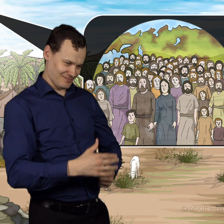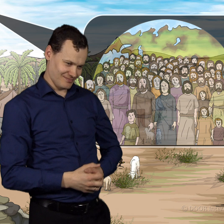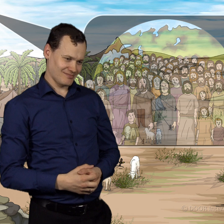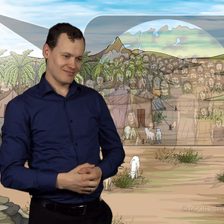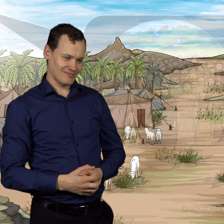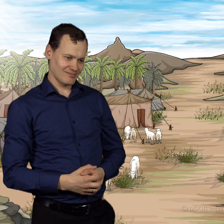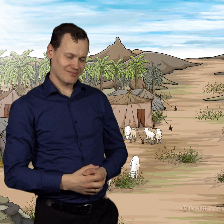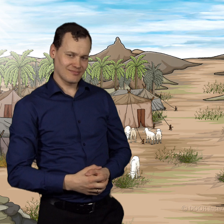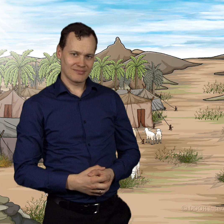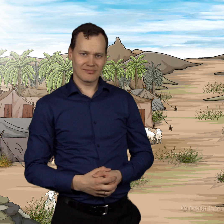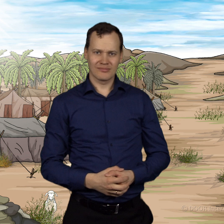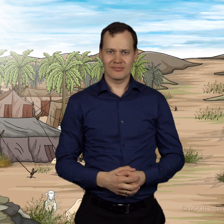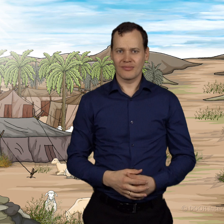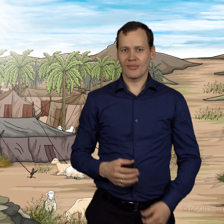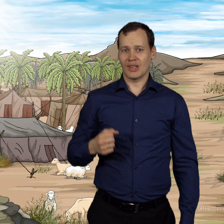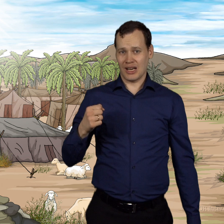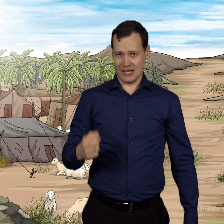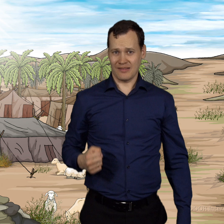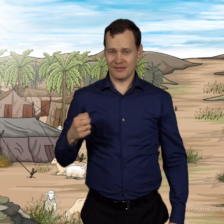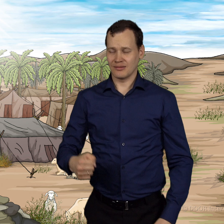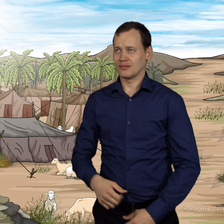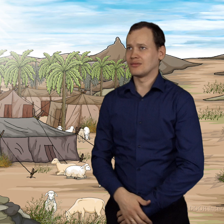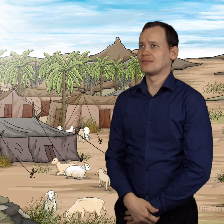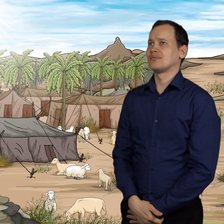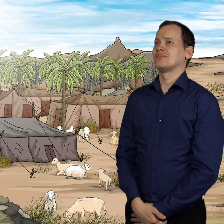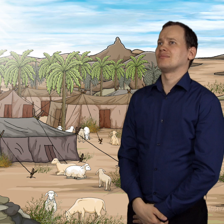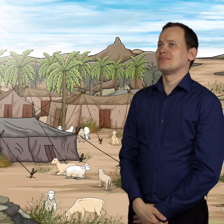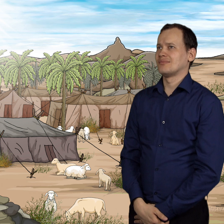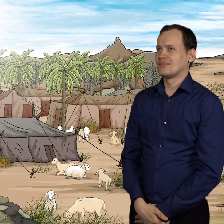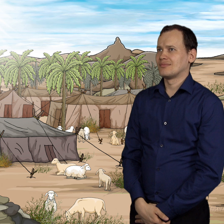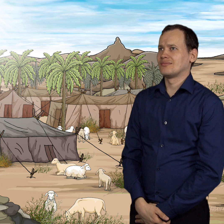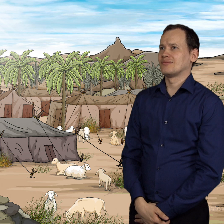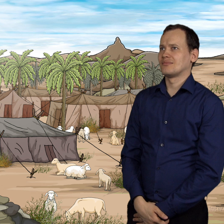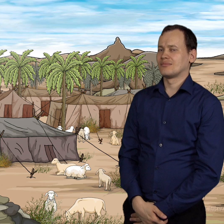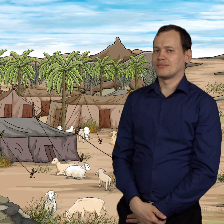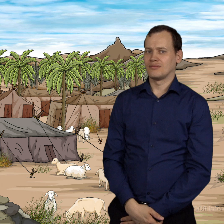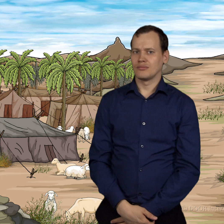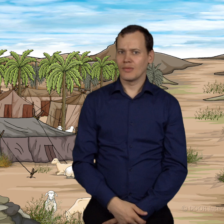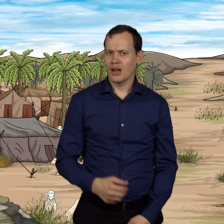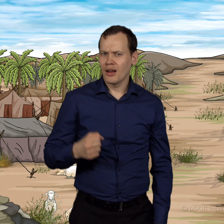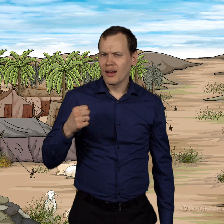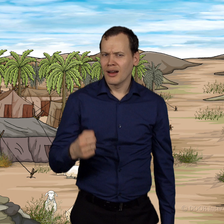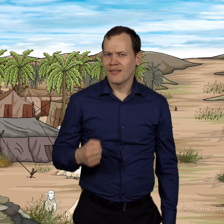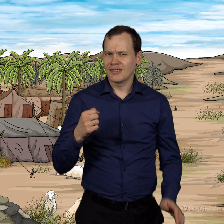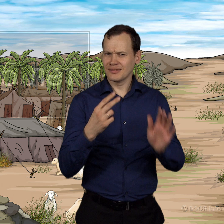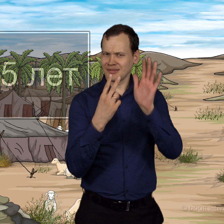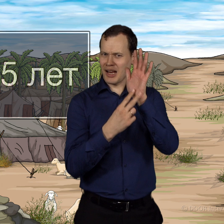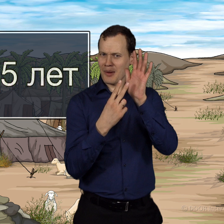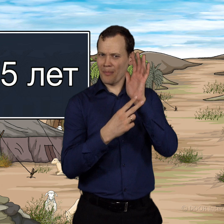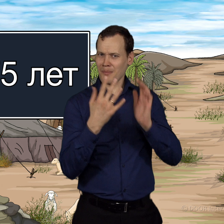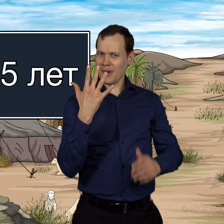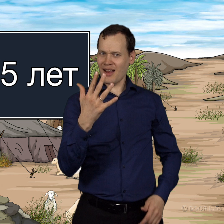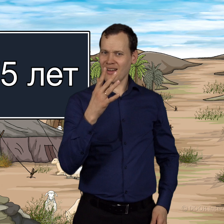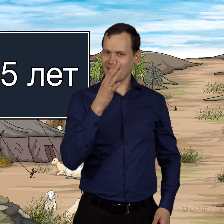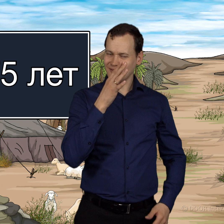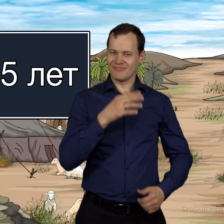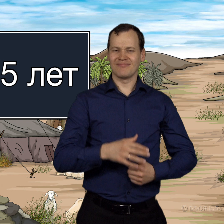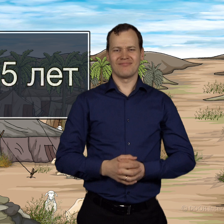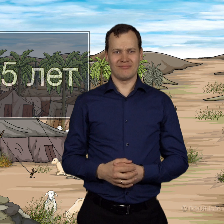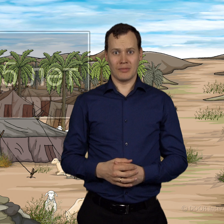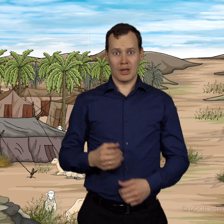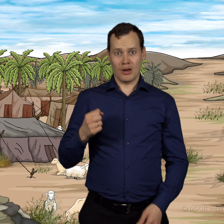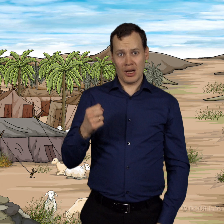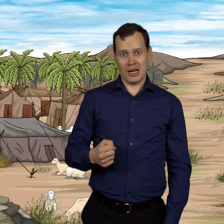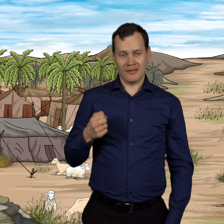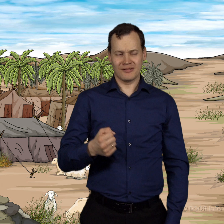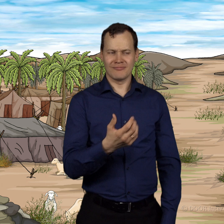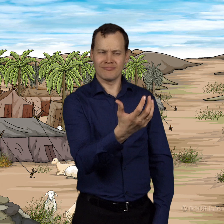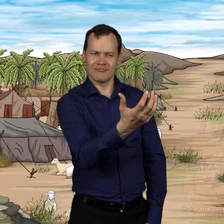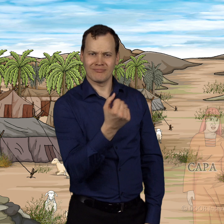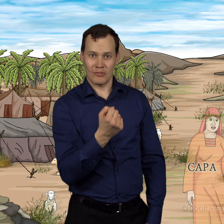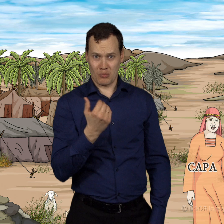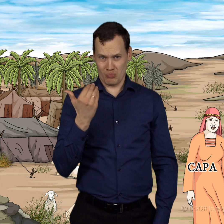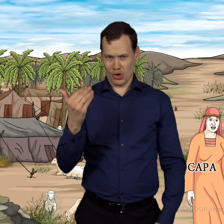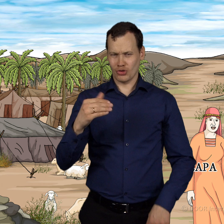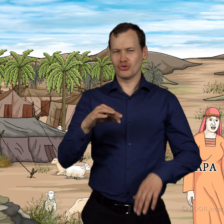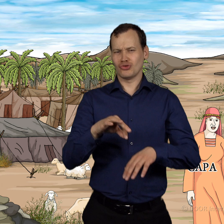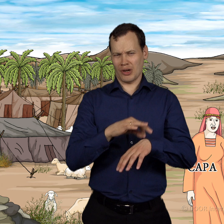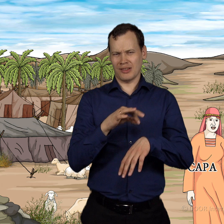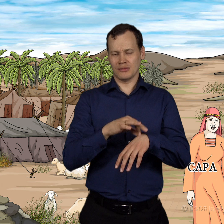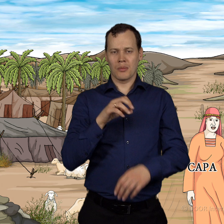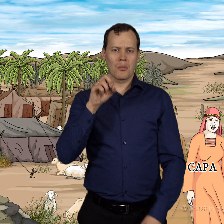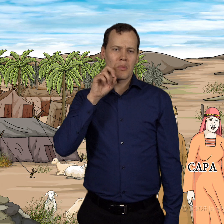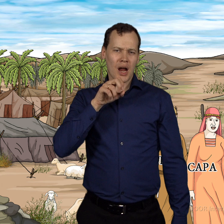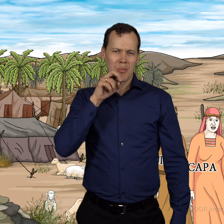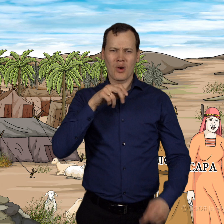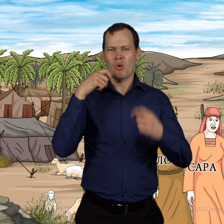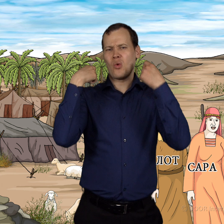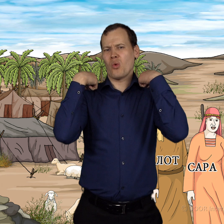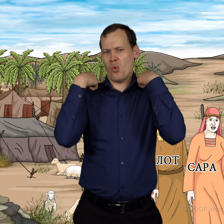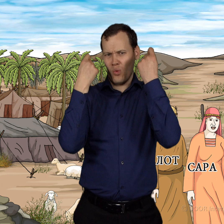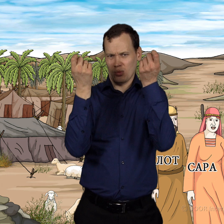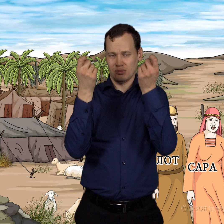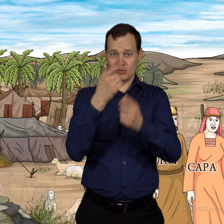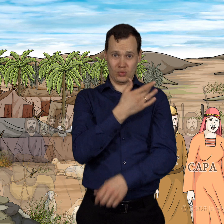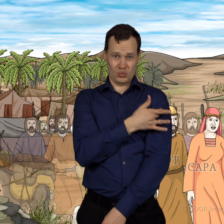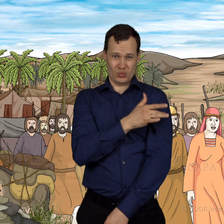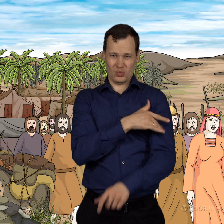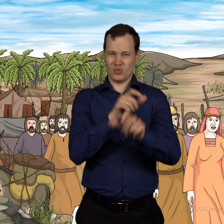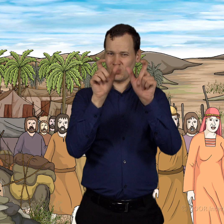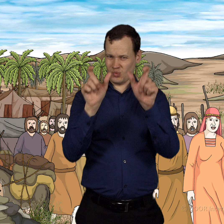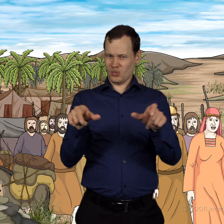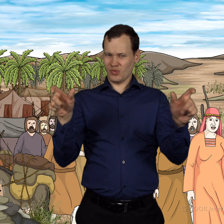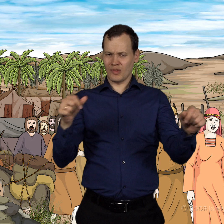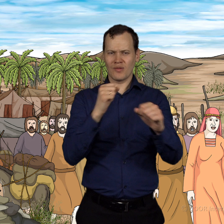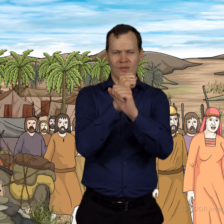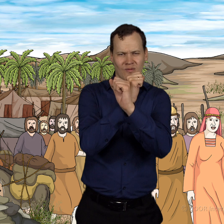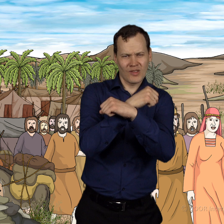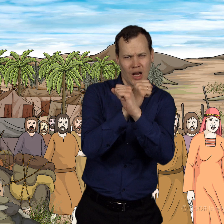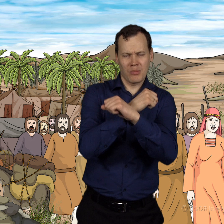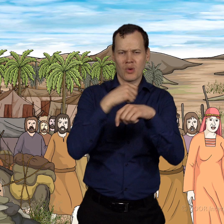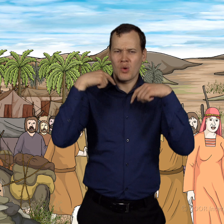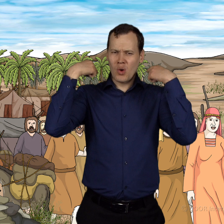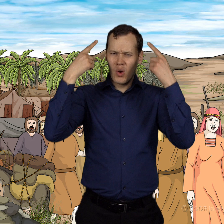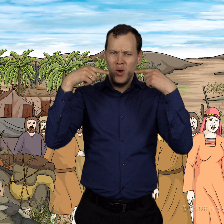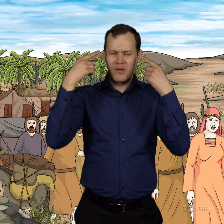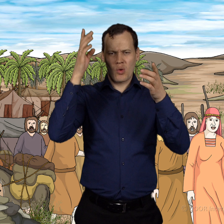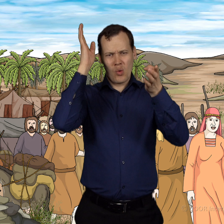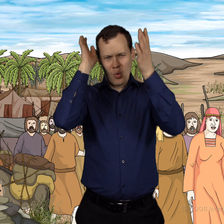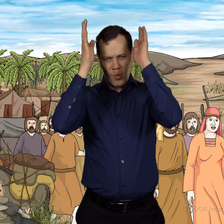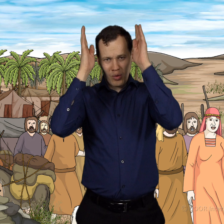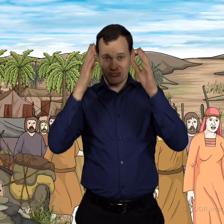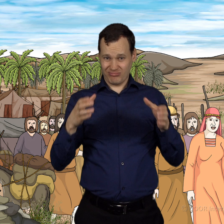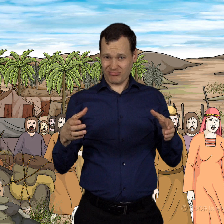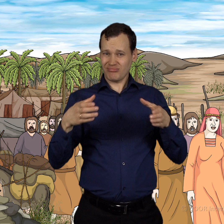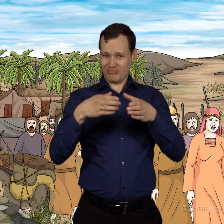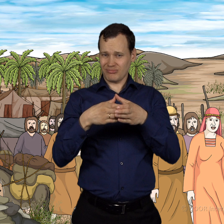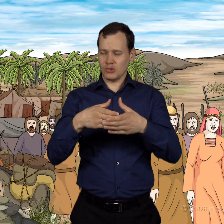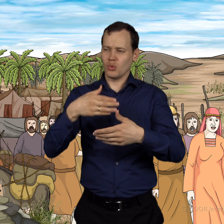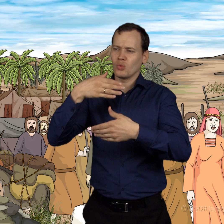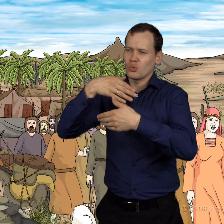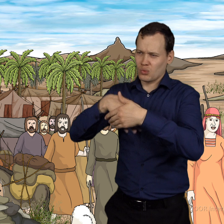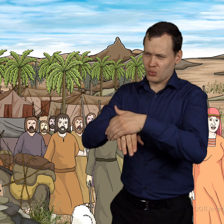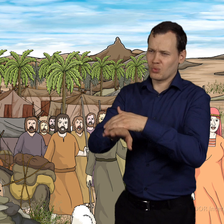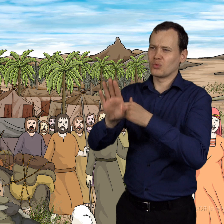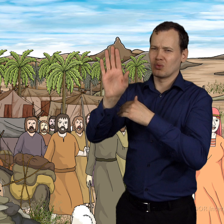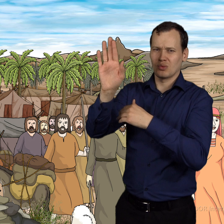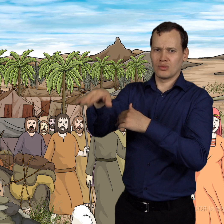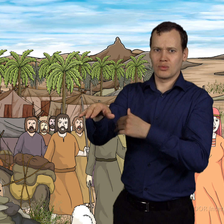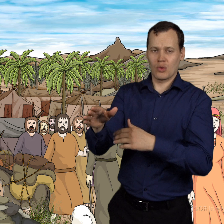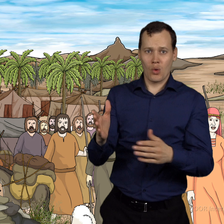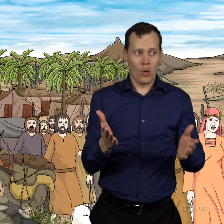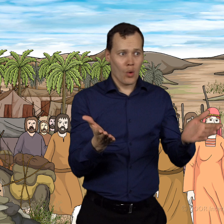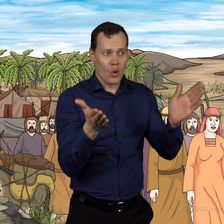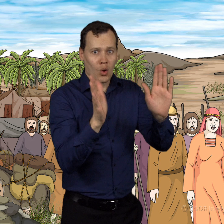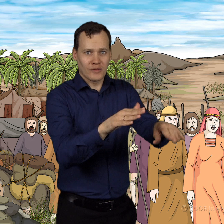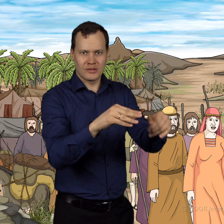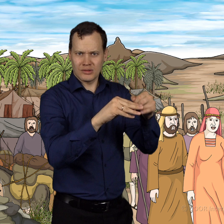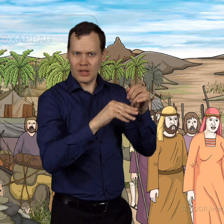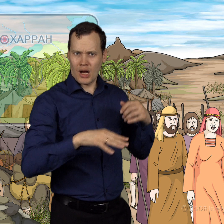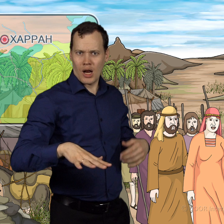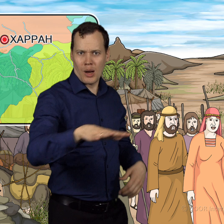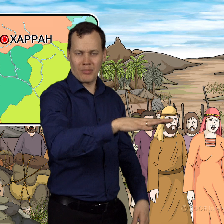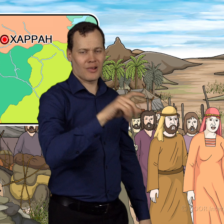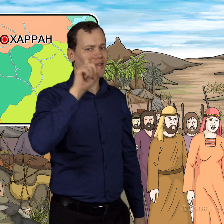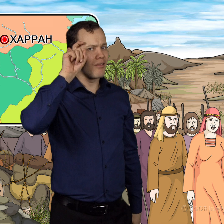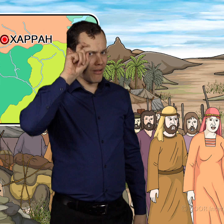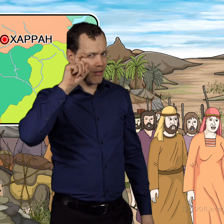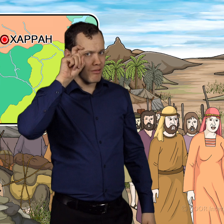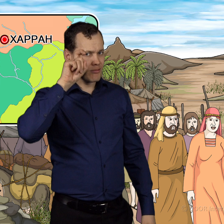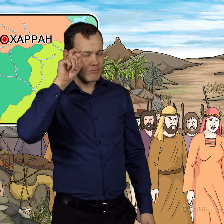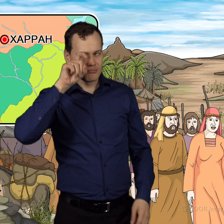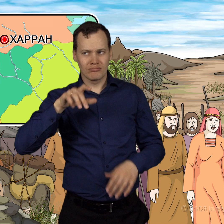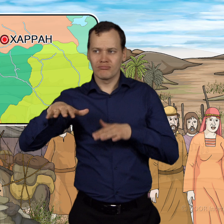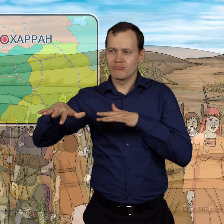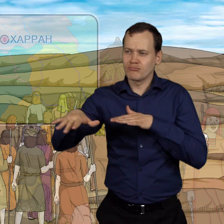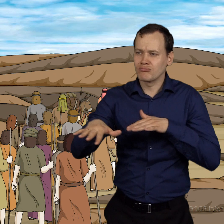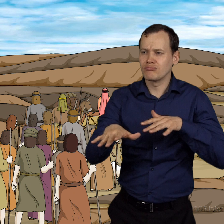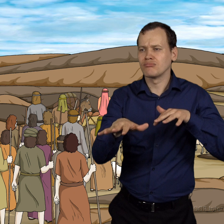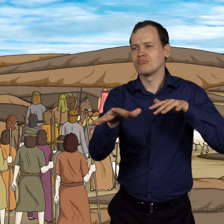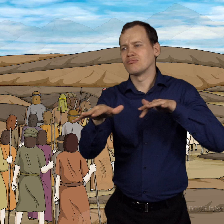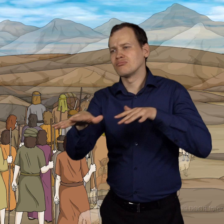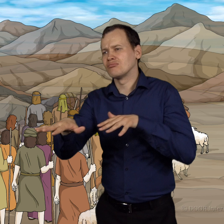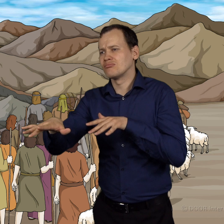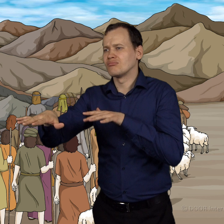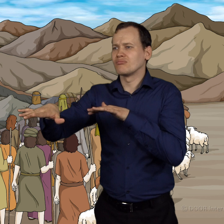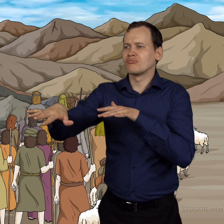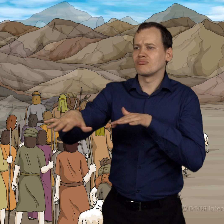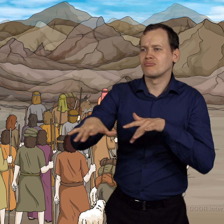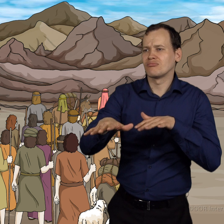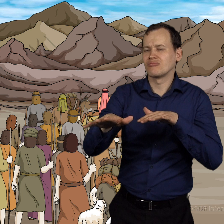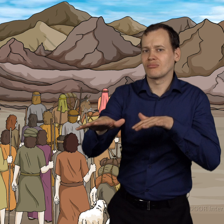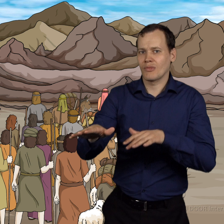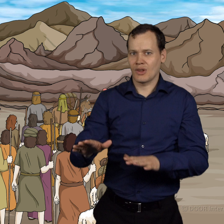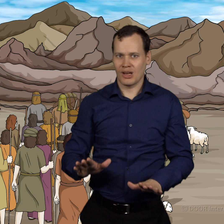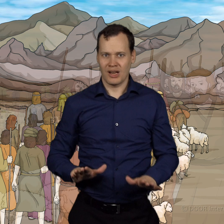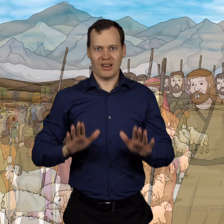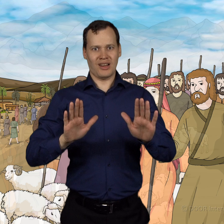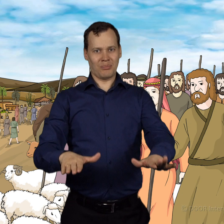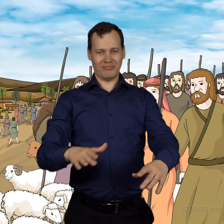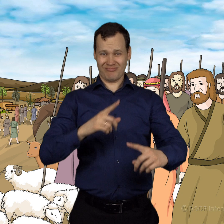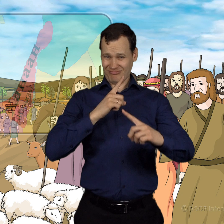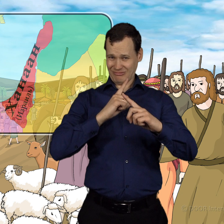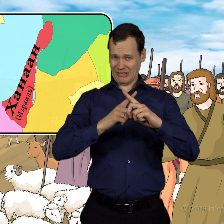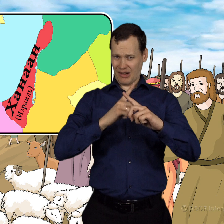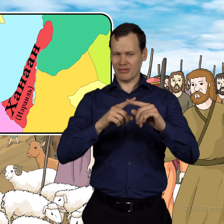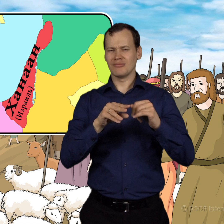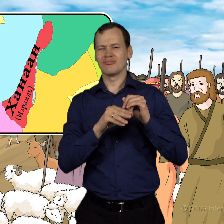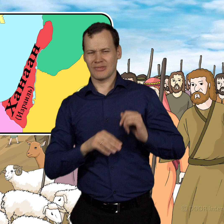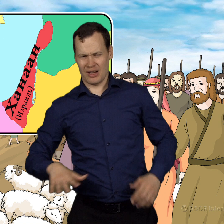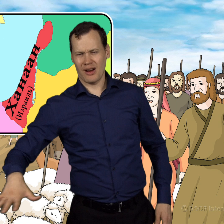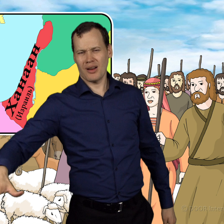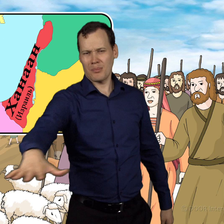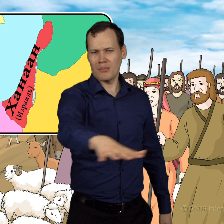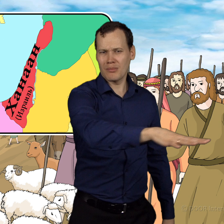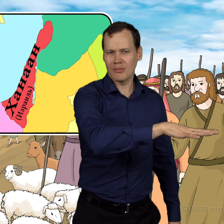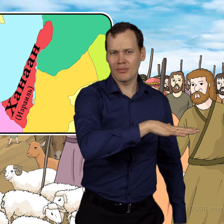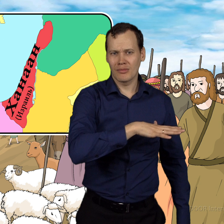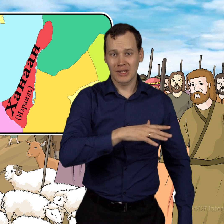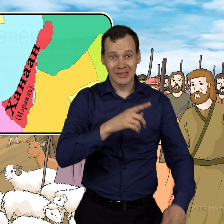So Abram departed, as the LORD had directed him, and Lot went with him. Abram was seventy-five years old when he left Haran. And Abram took his wife Sarai, his nephew Lot, and all the possessions and people they had acquired in Haran, and set out for the land of Canaan.